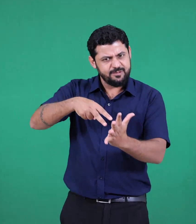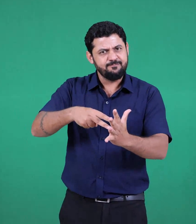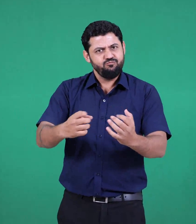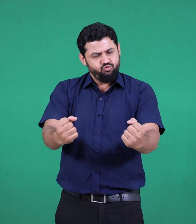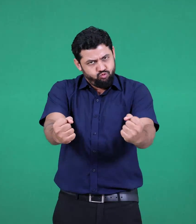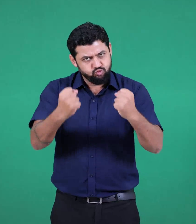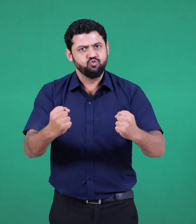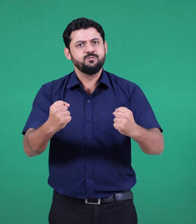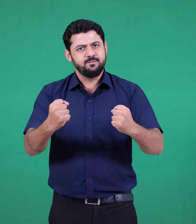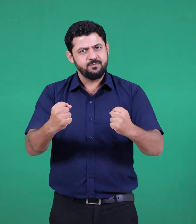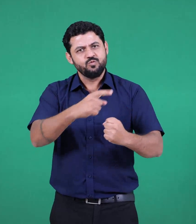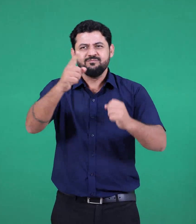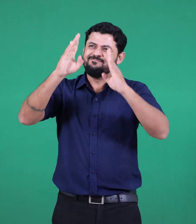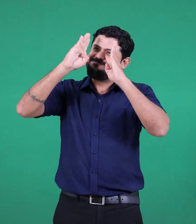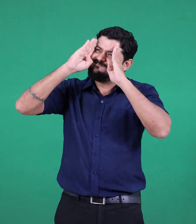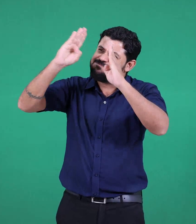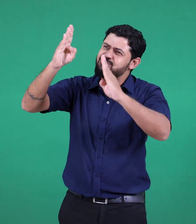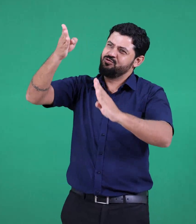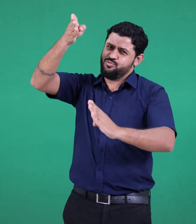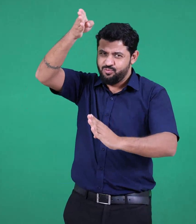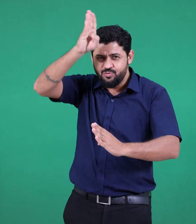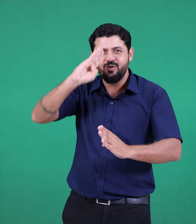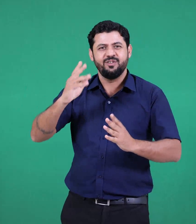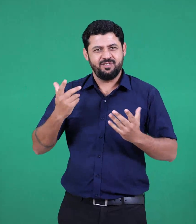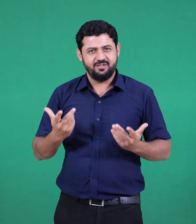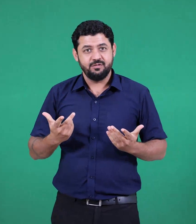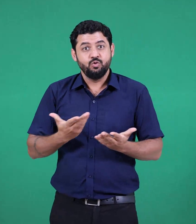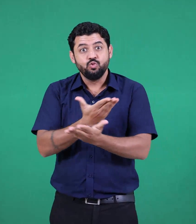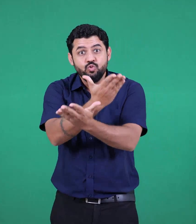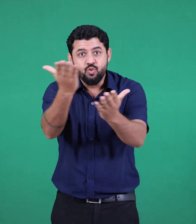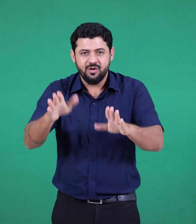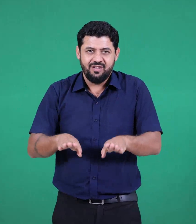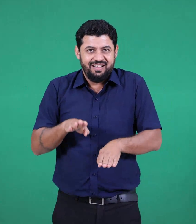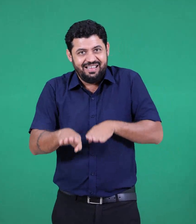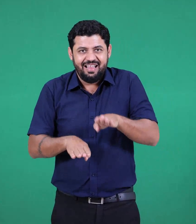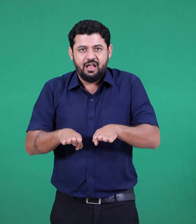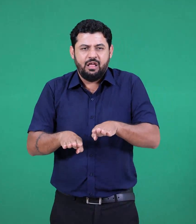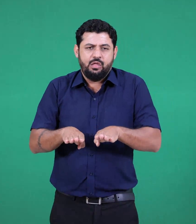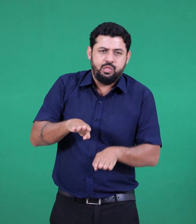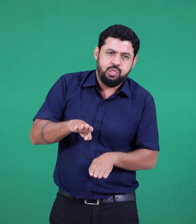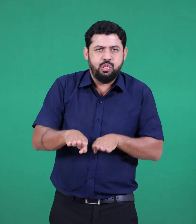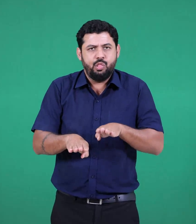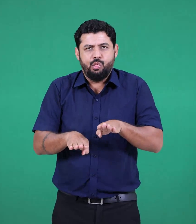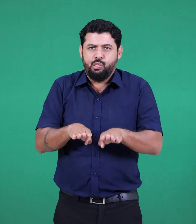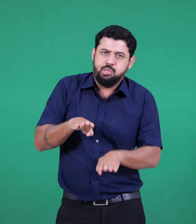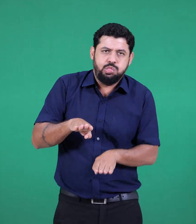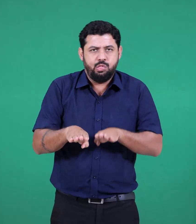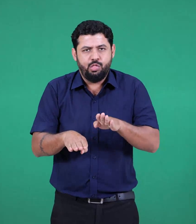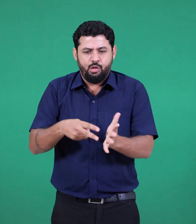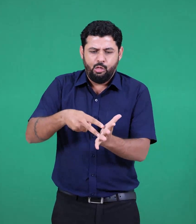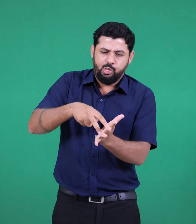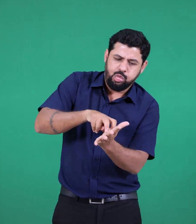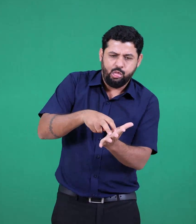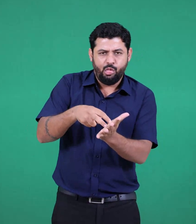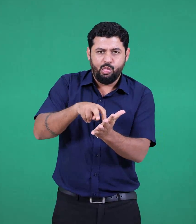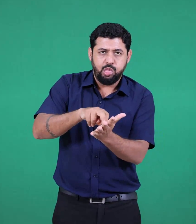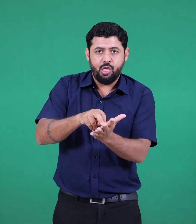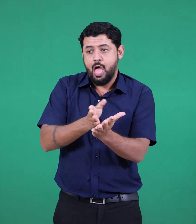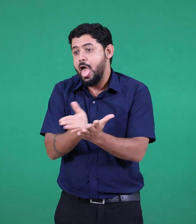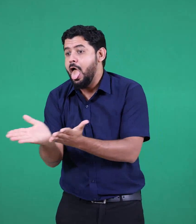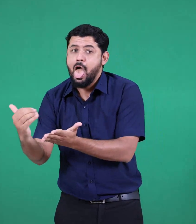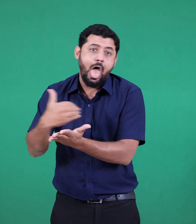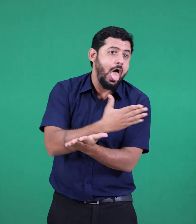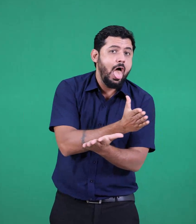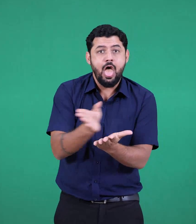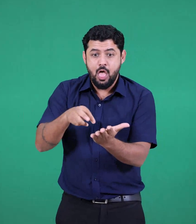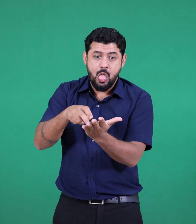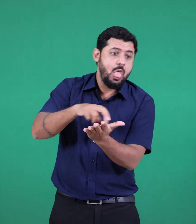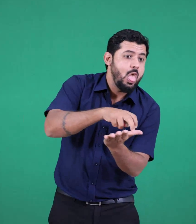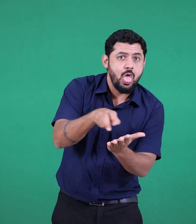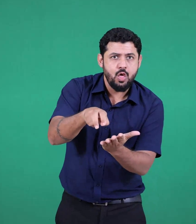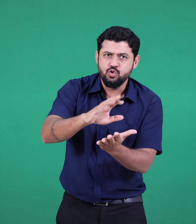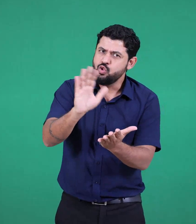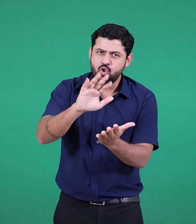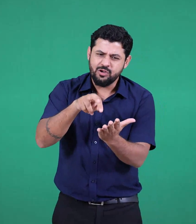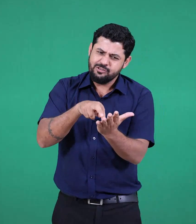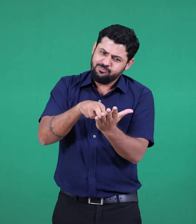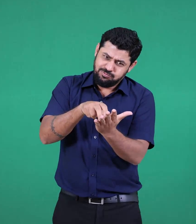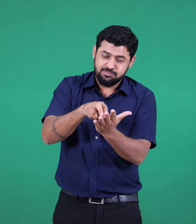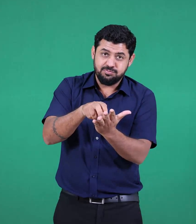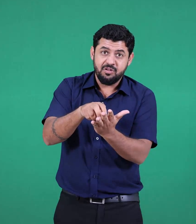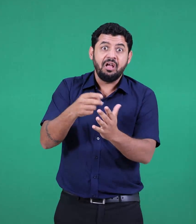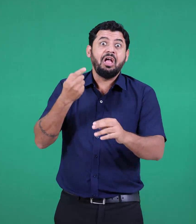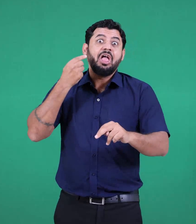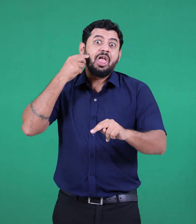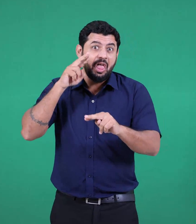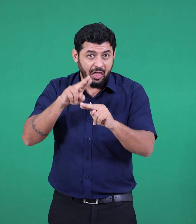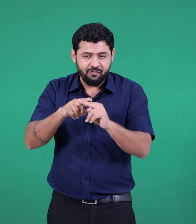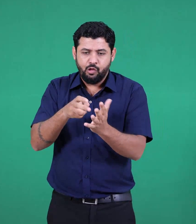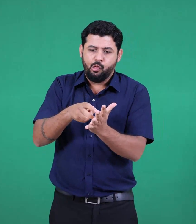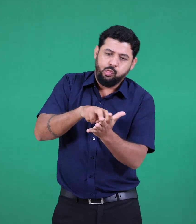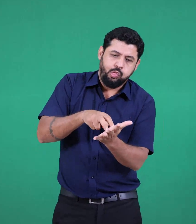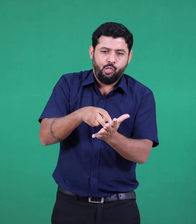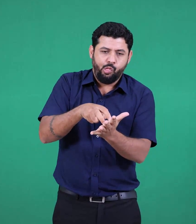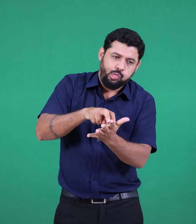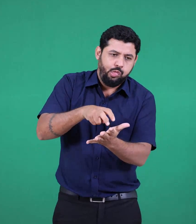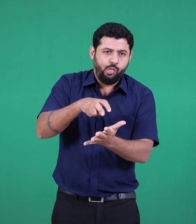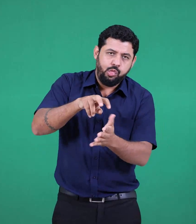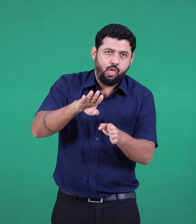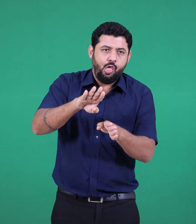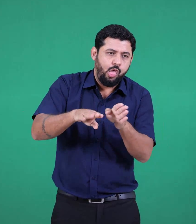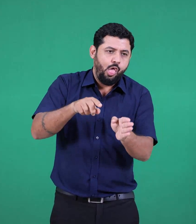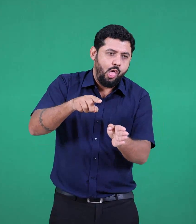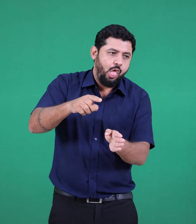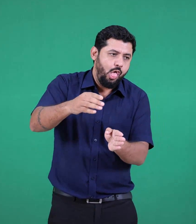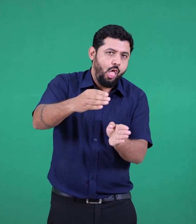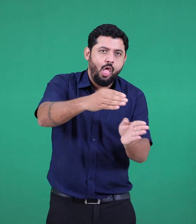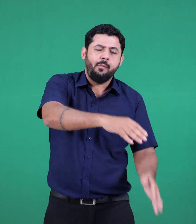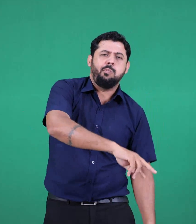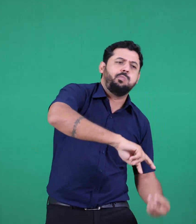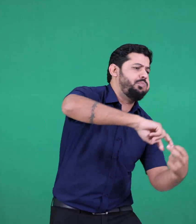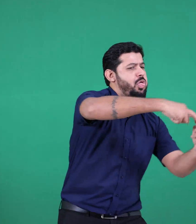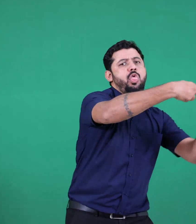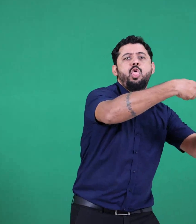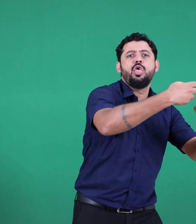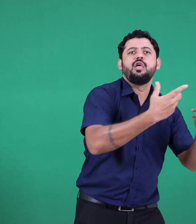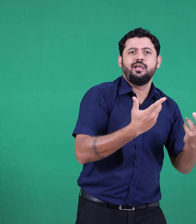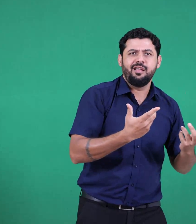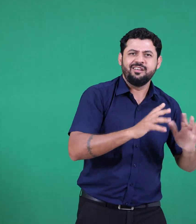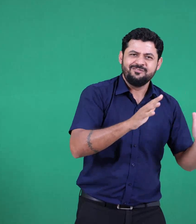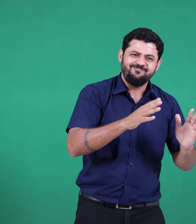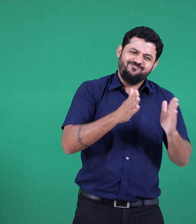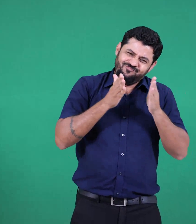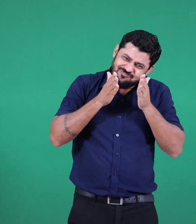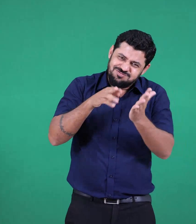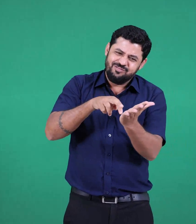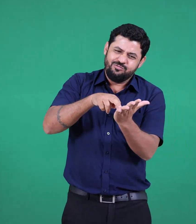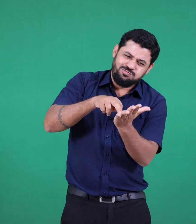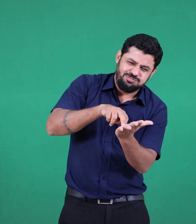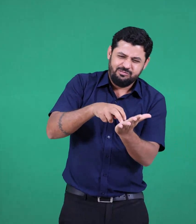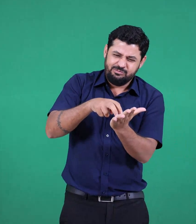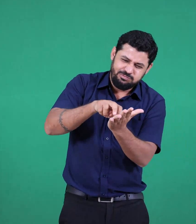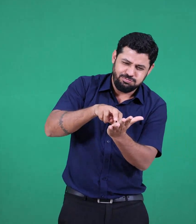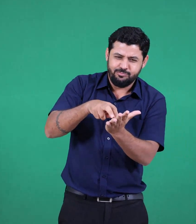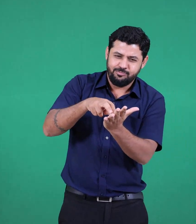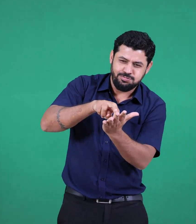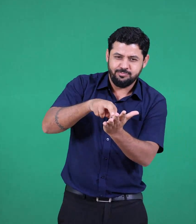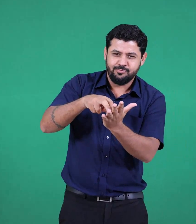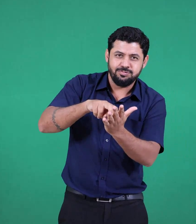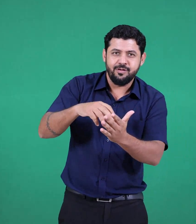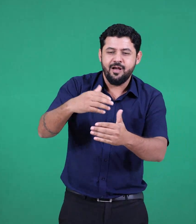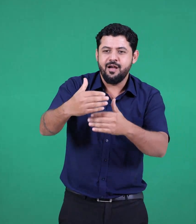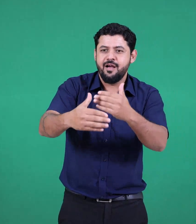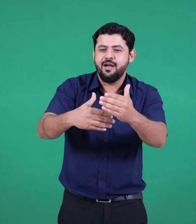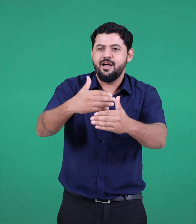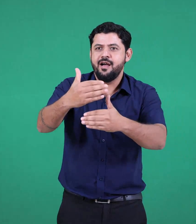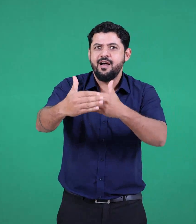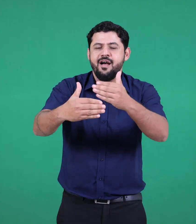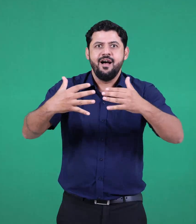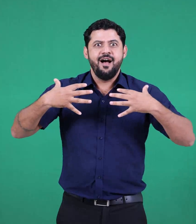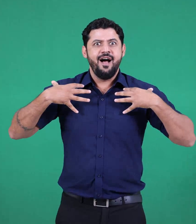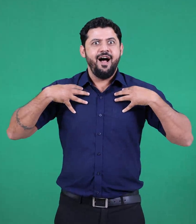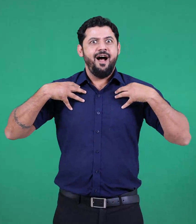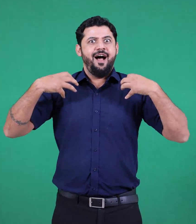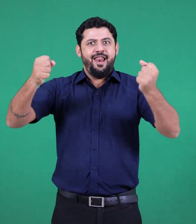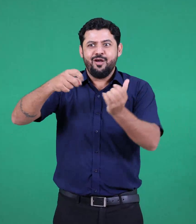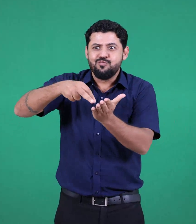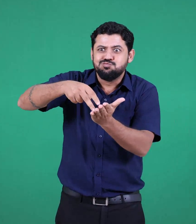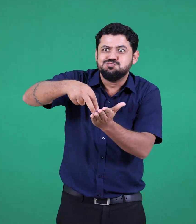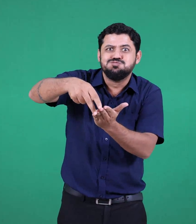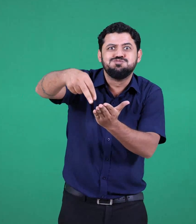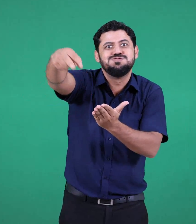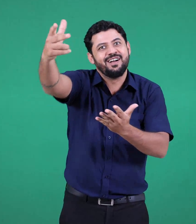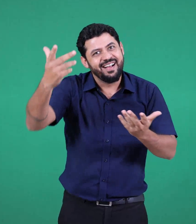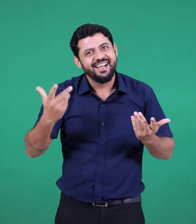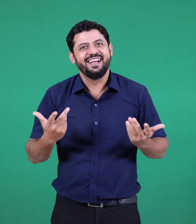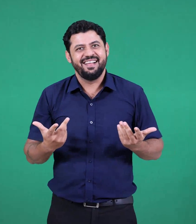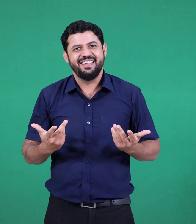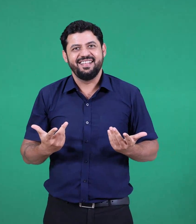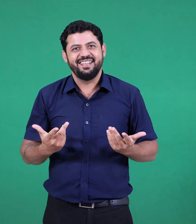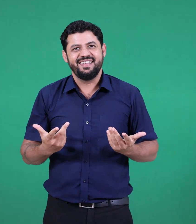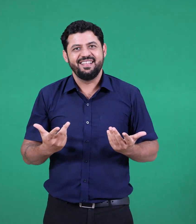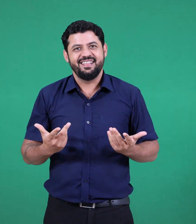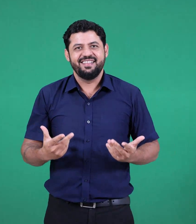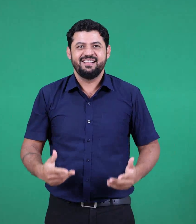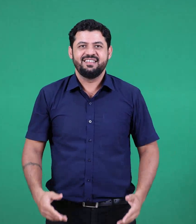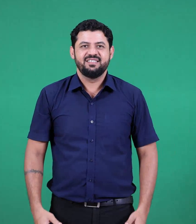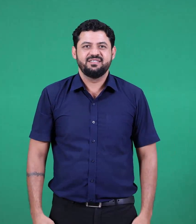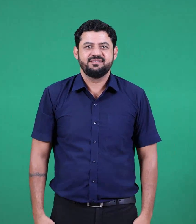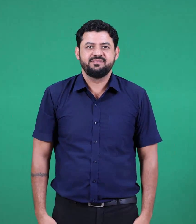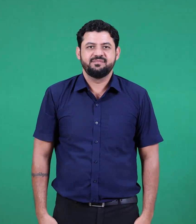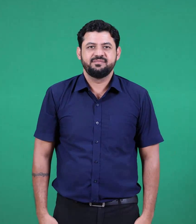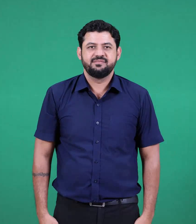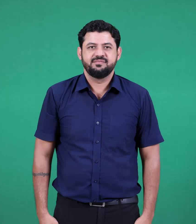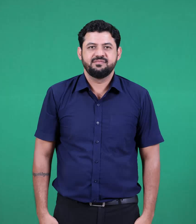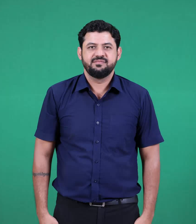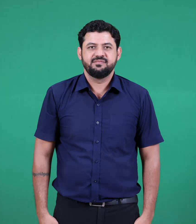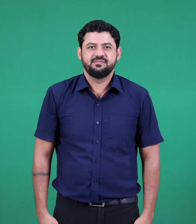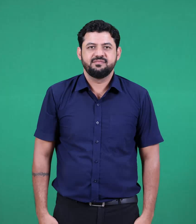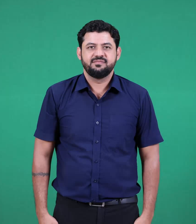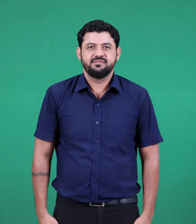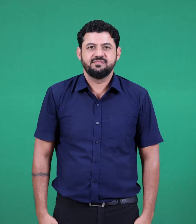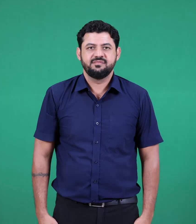Make straight paths for your feet, so that the lame may not be disabled, but rather healed.